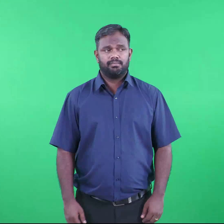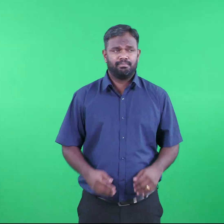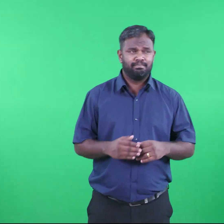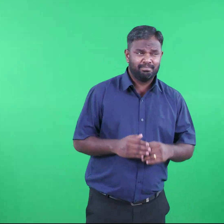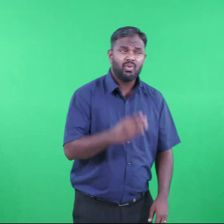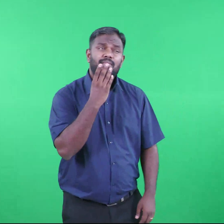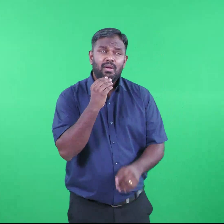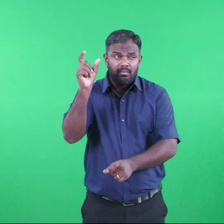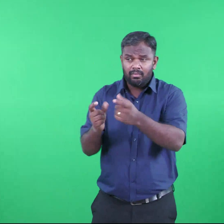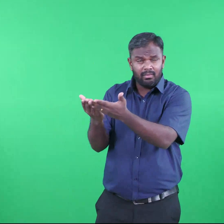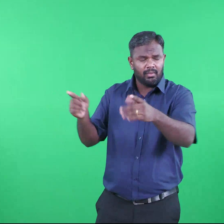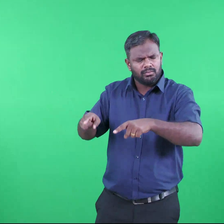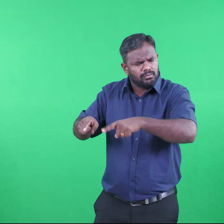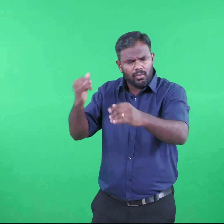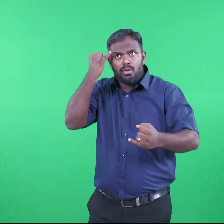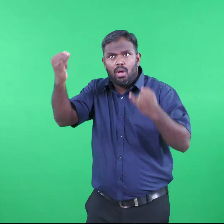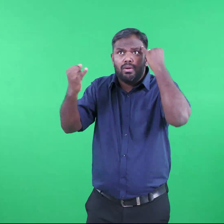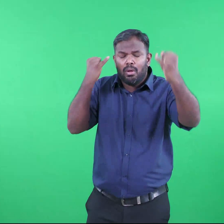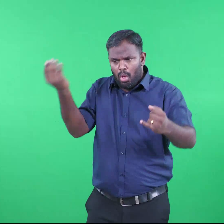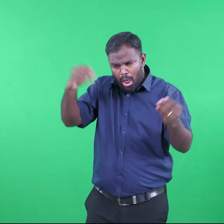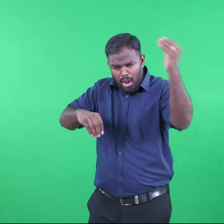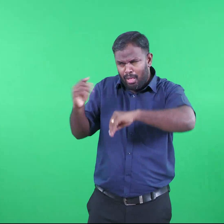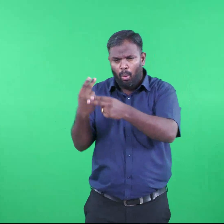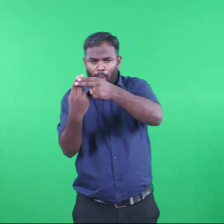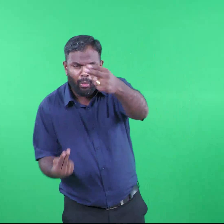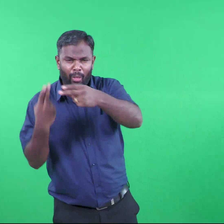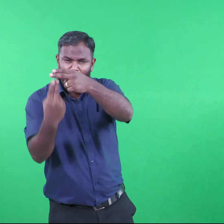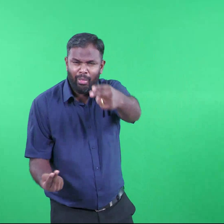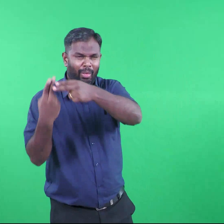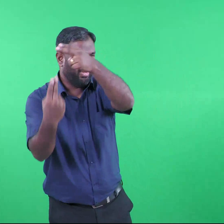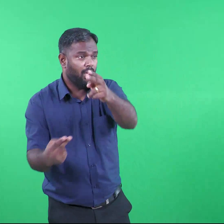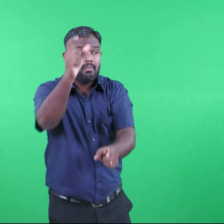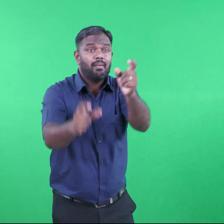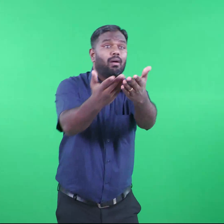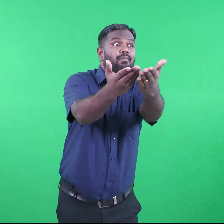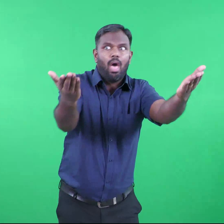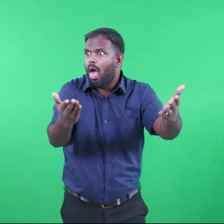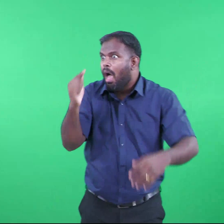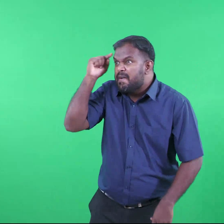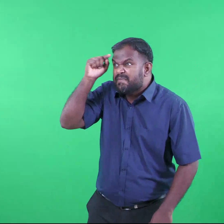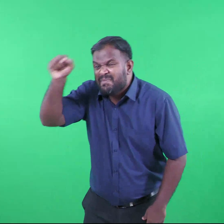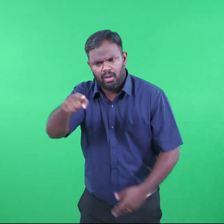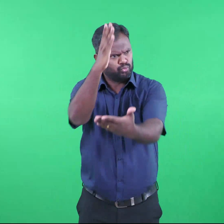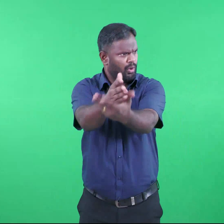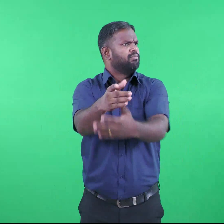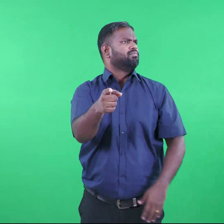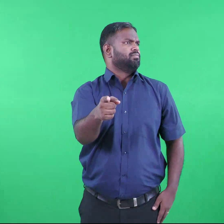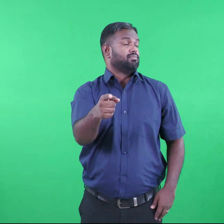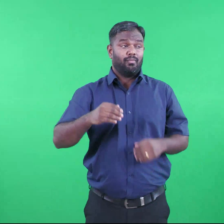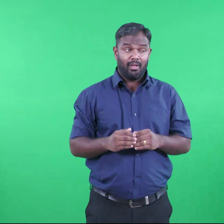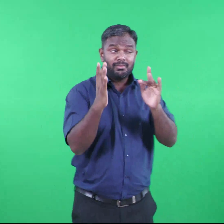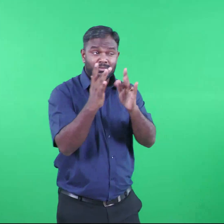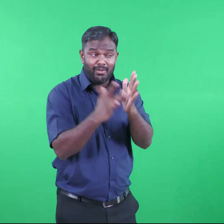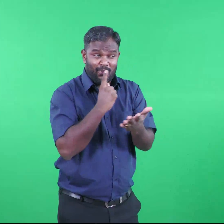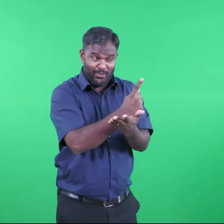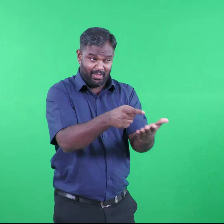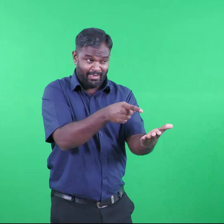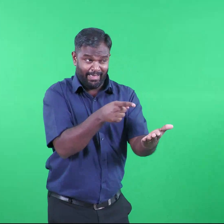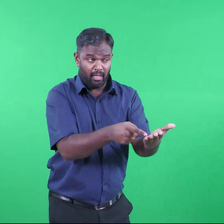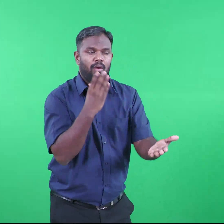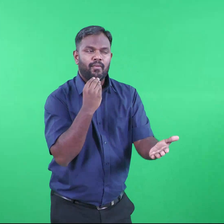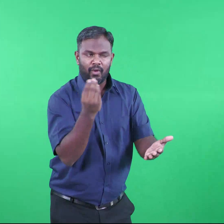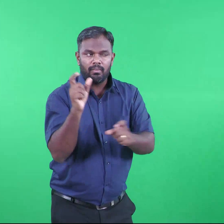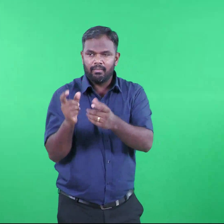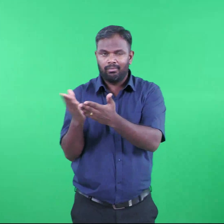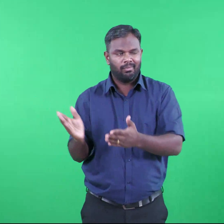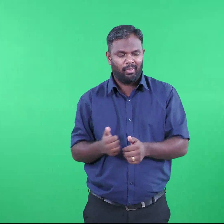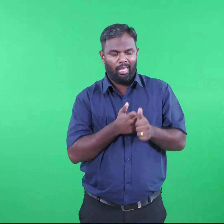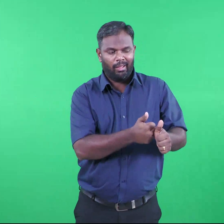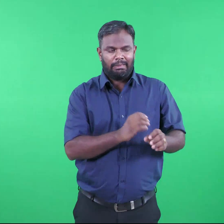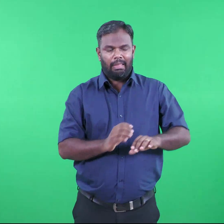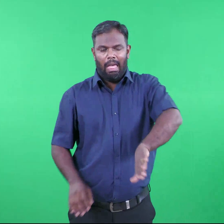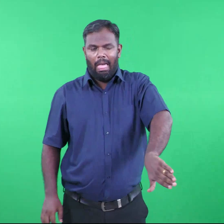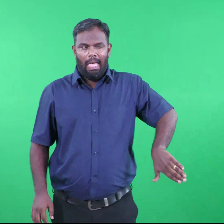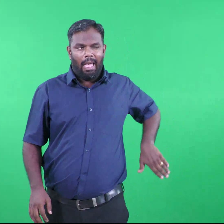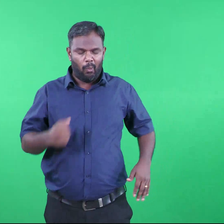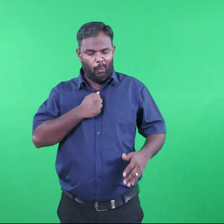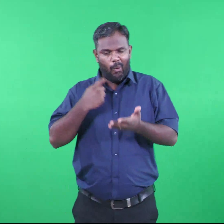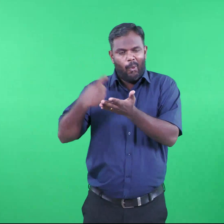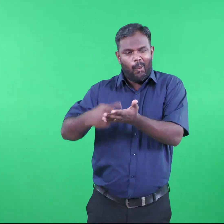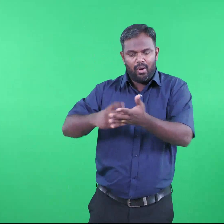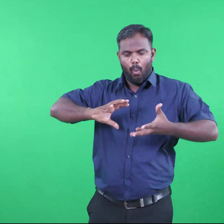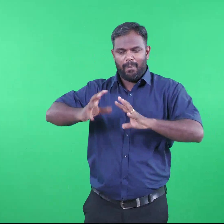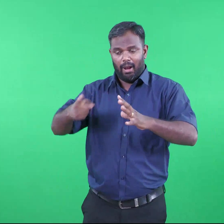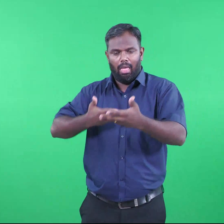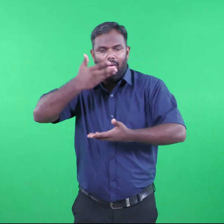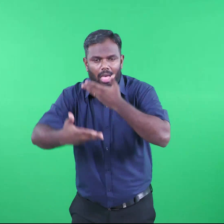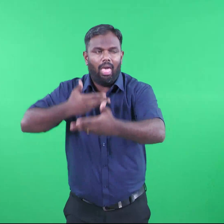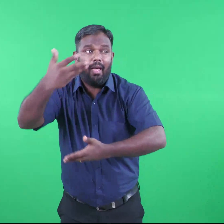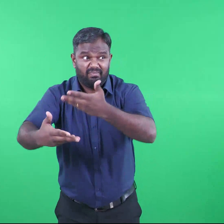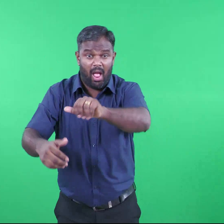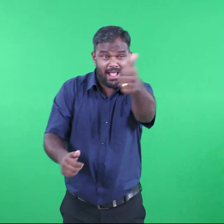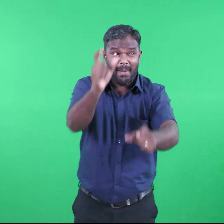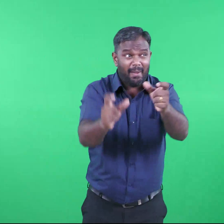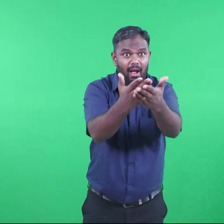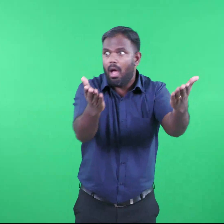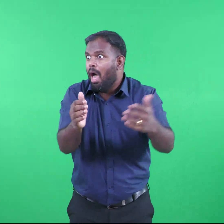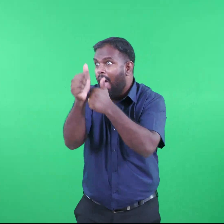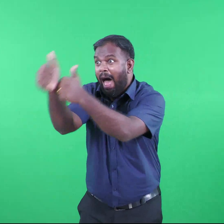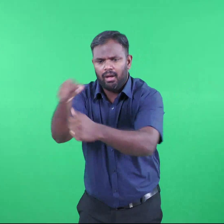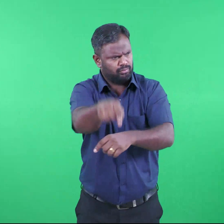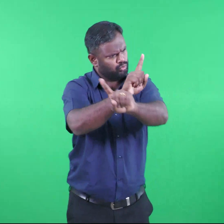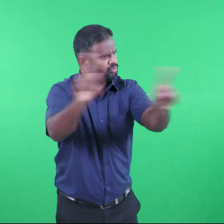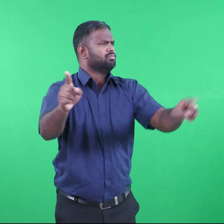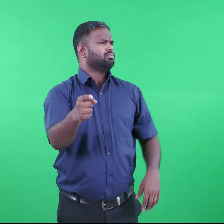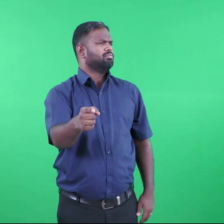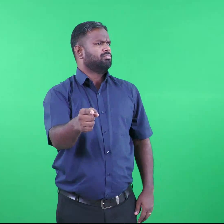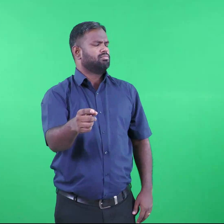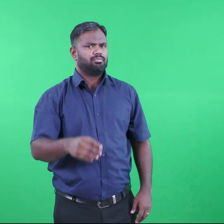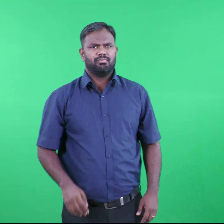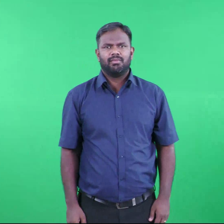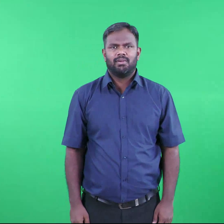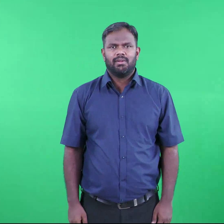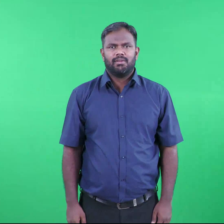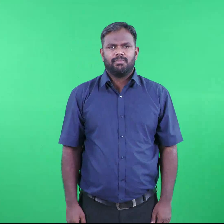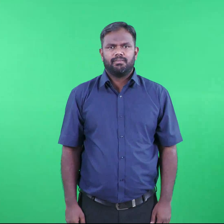and will pay no attention to Jewish myths or to the commands of men who have rejected the truth.